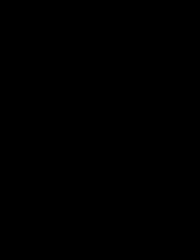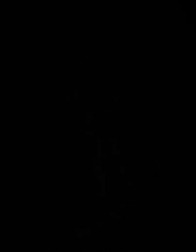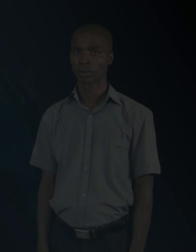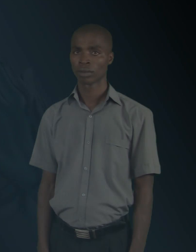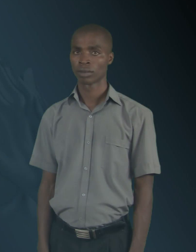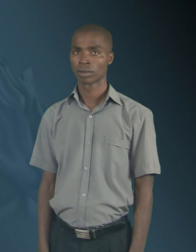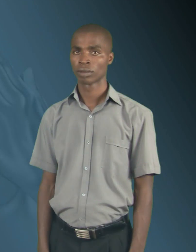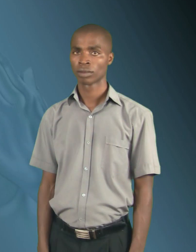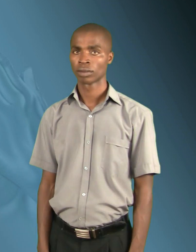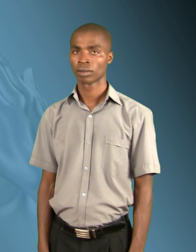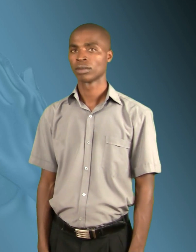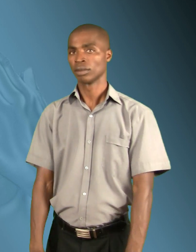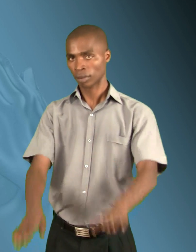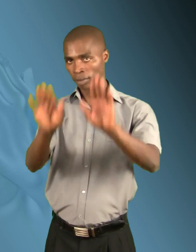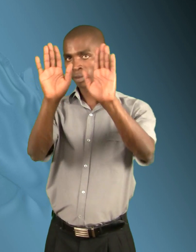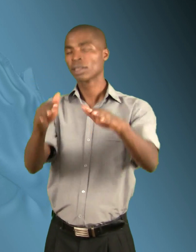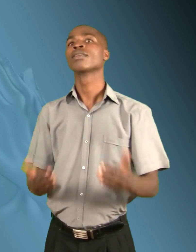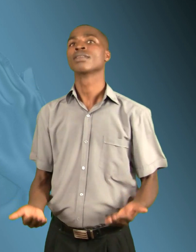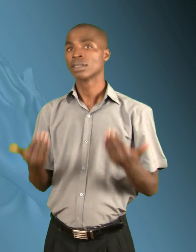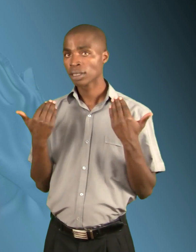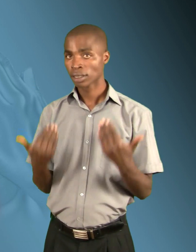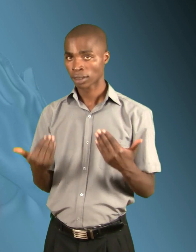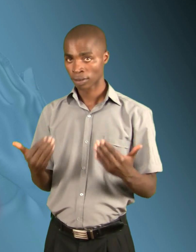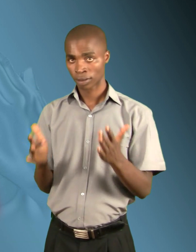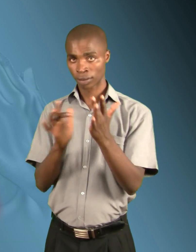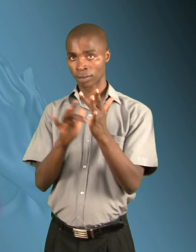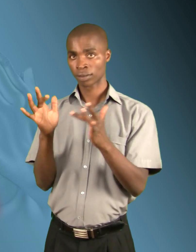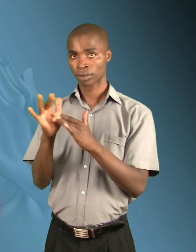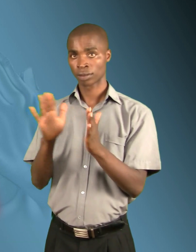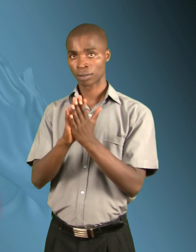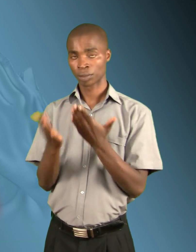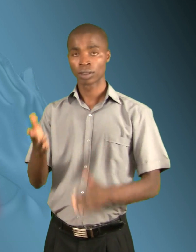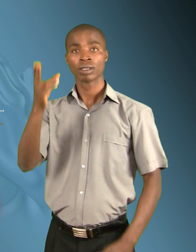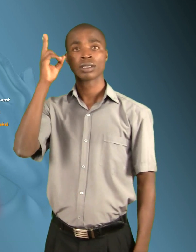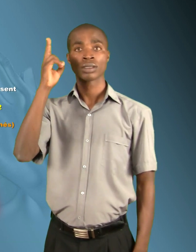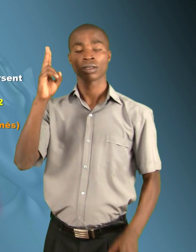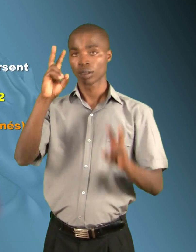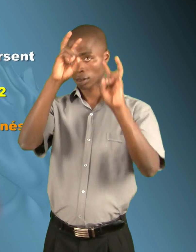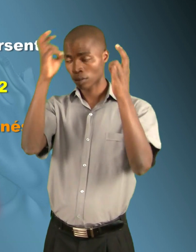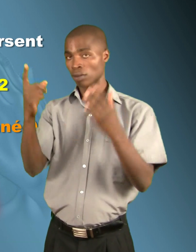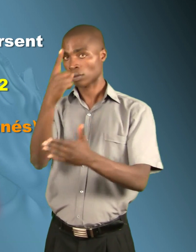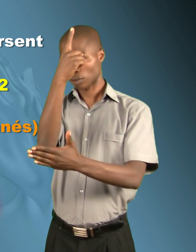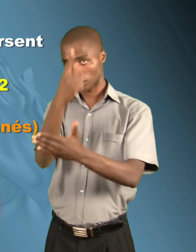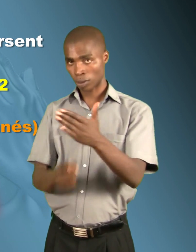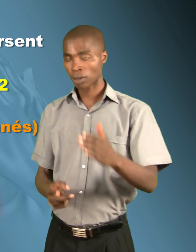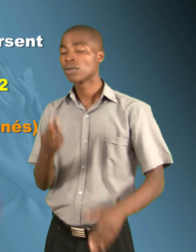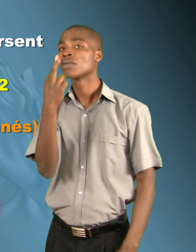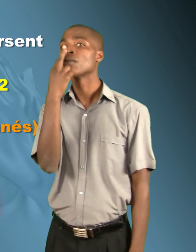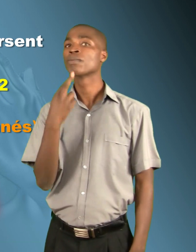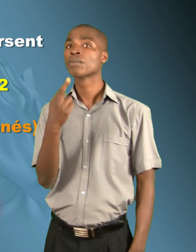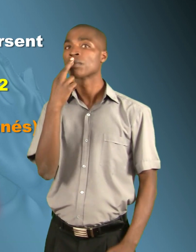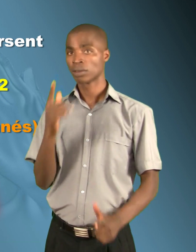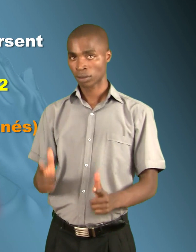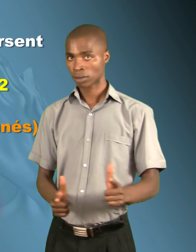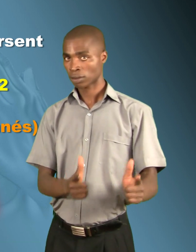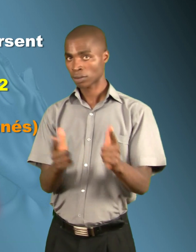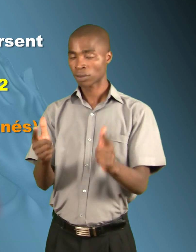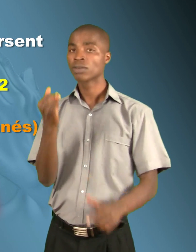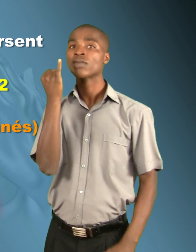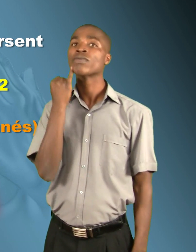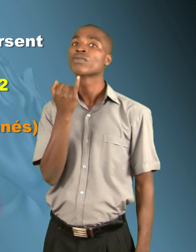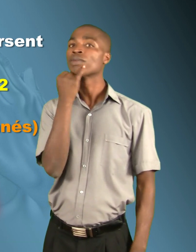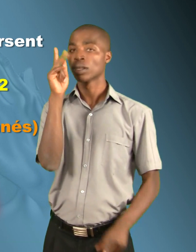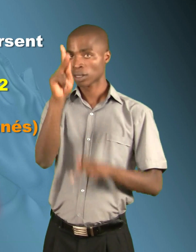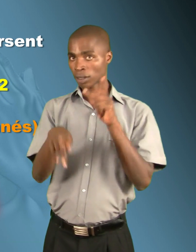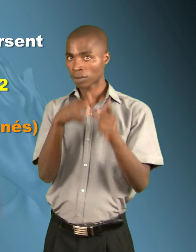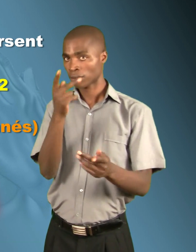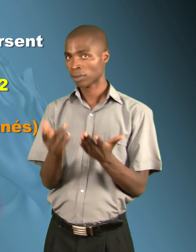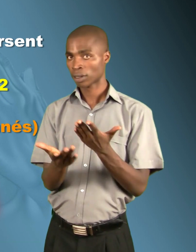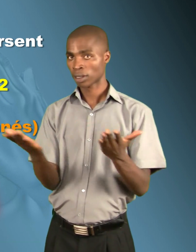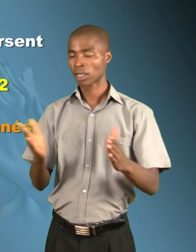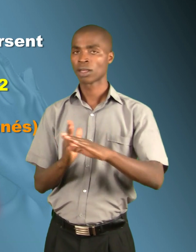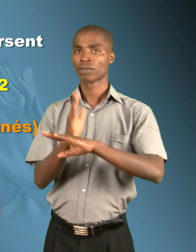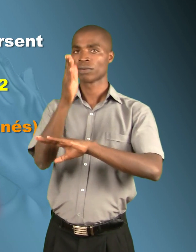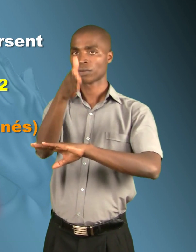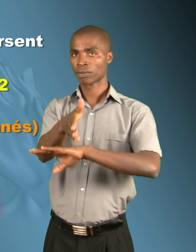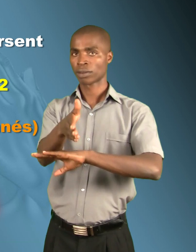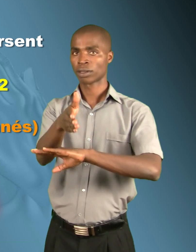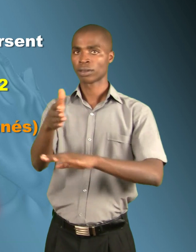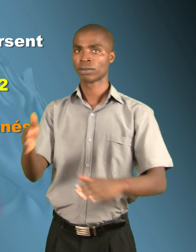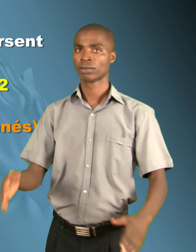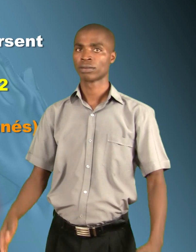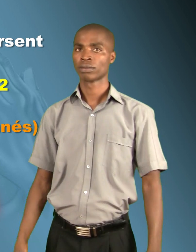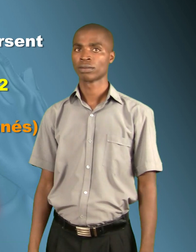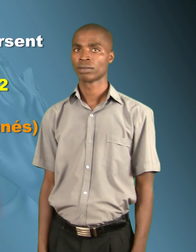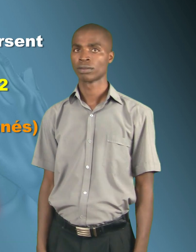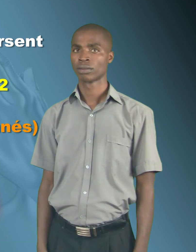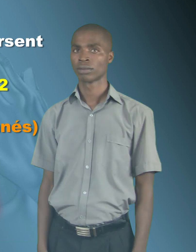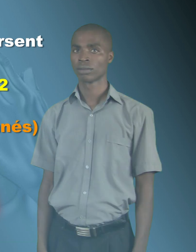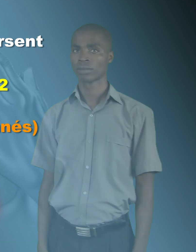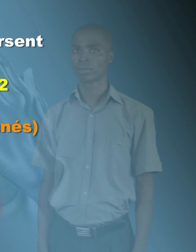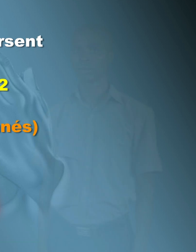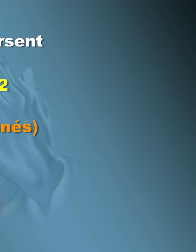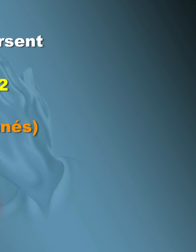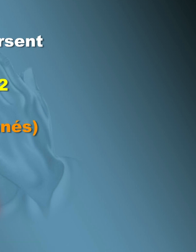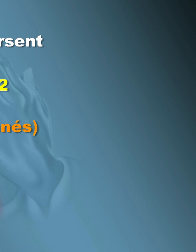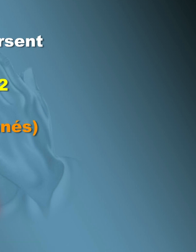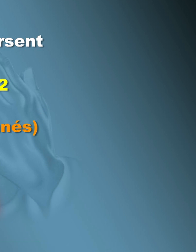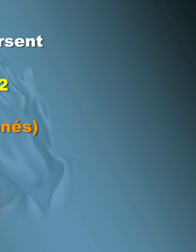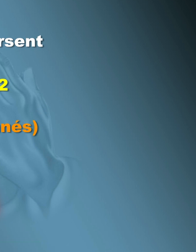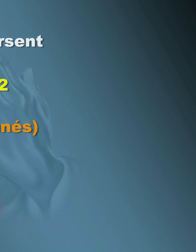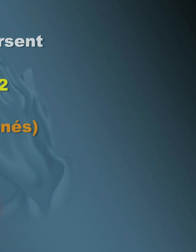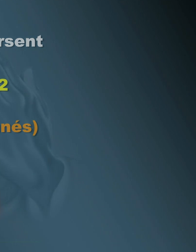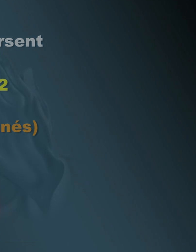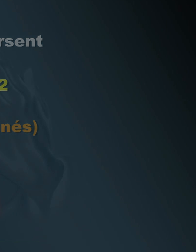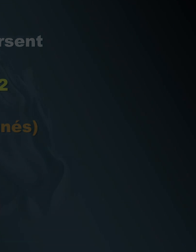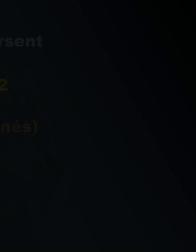Israelites crossing the Red Sea